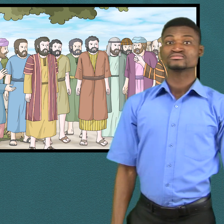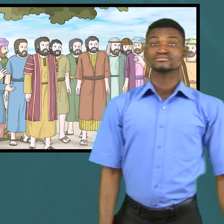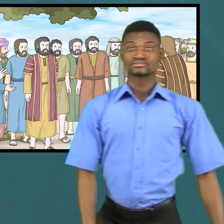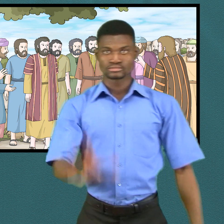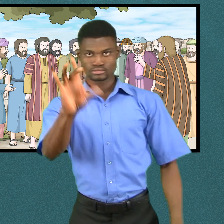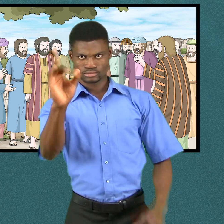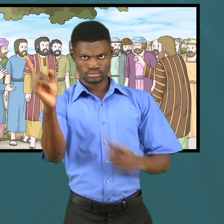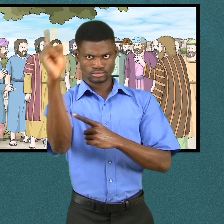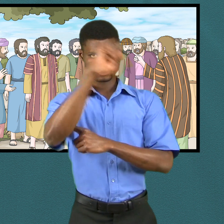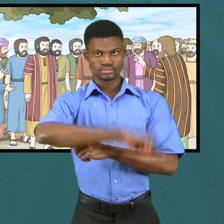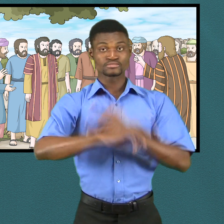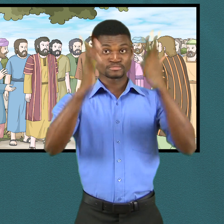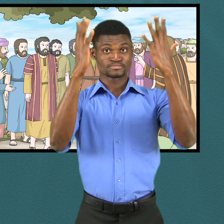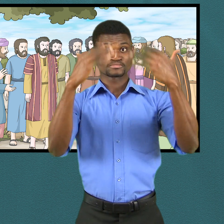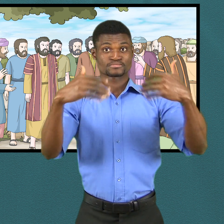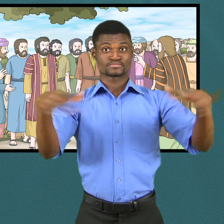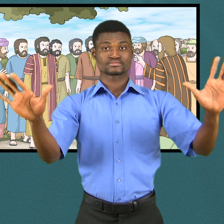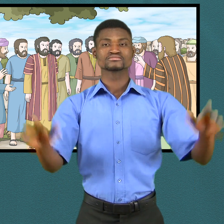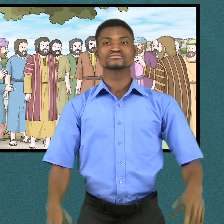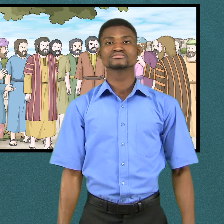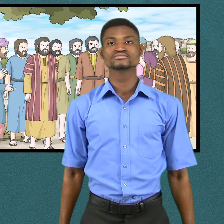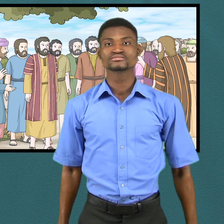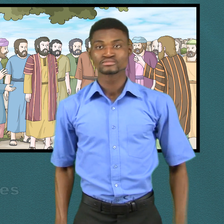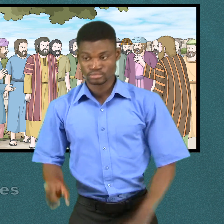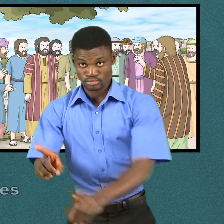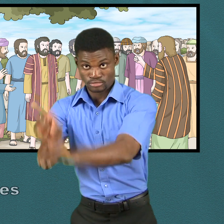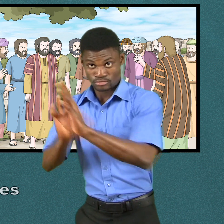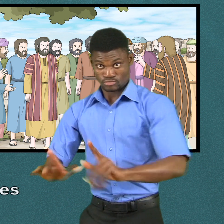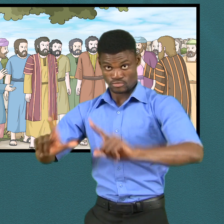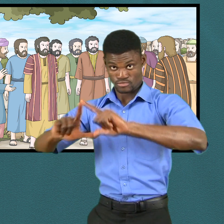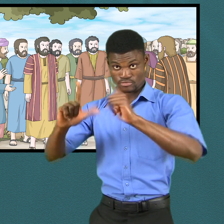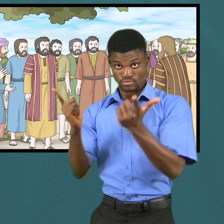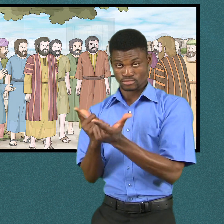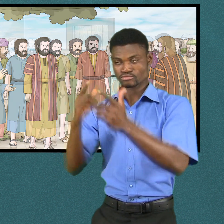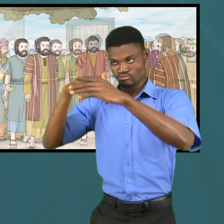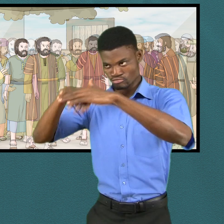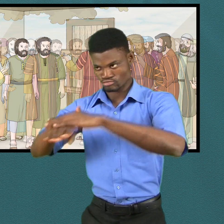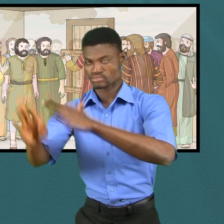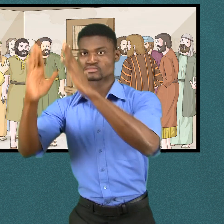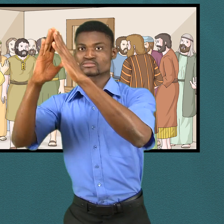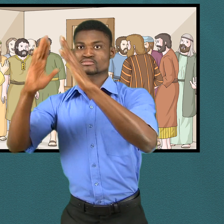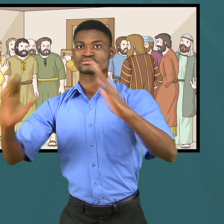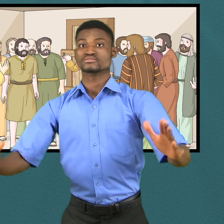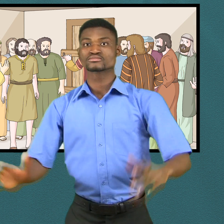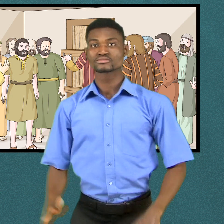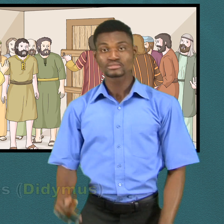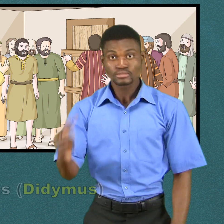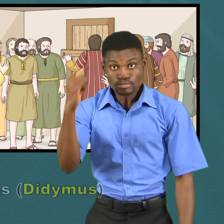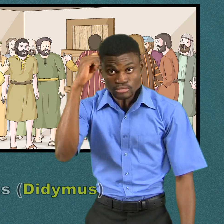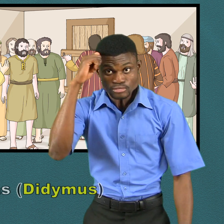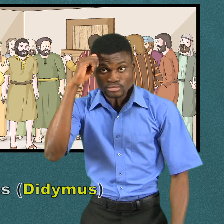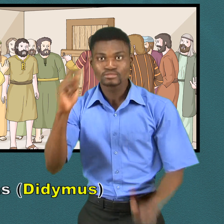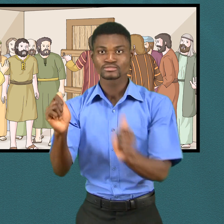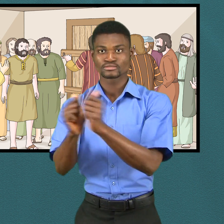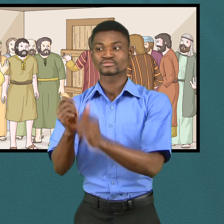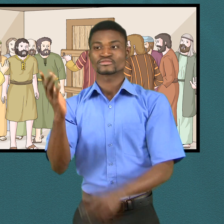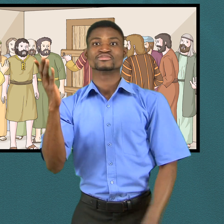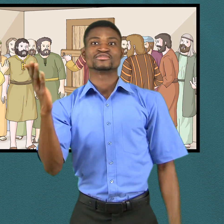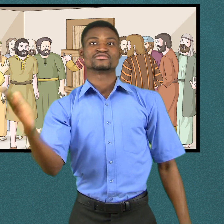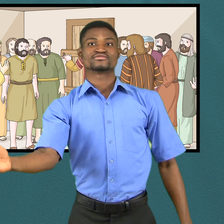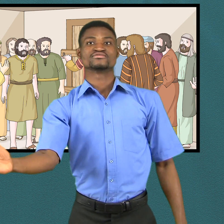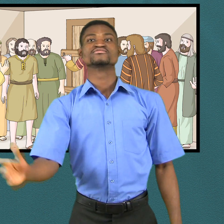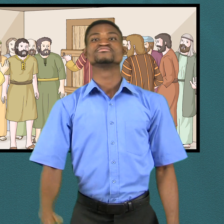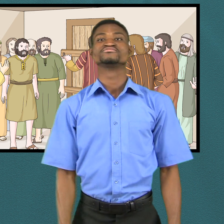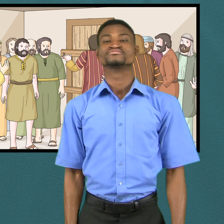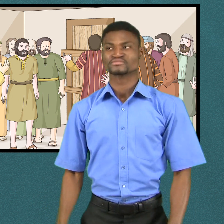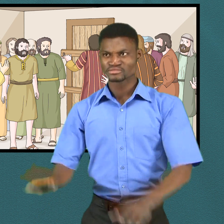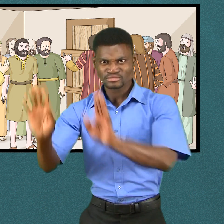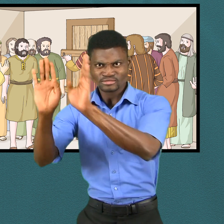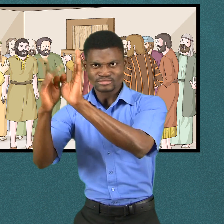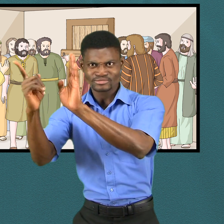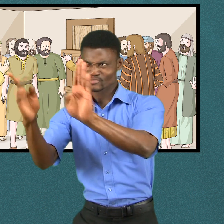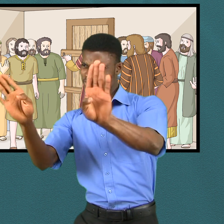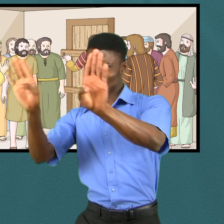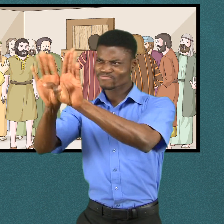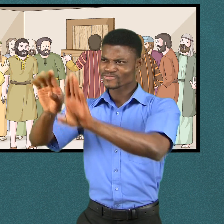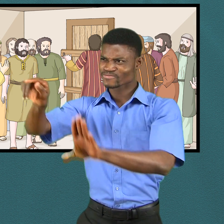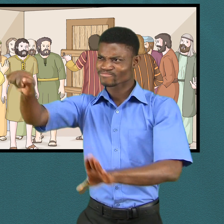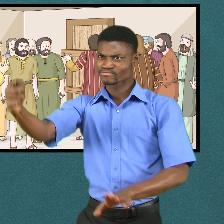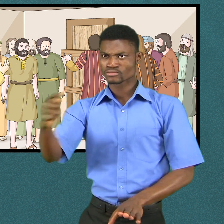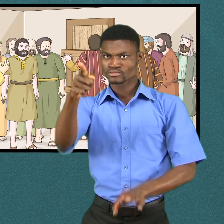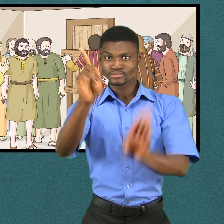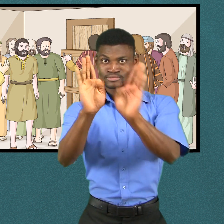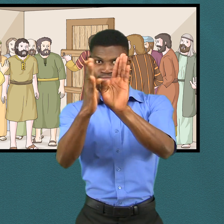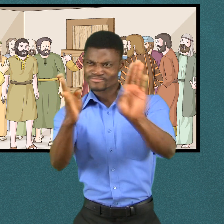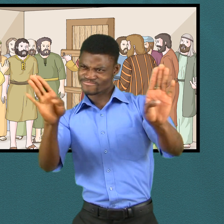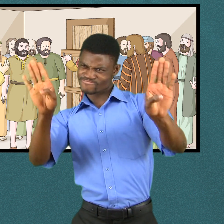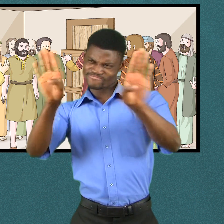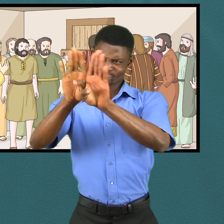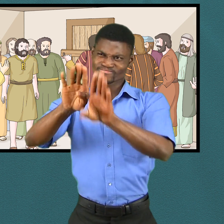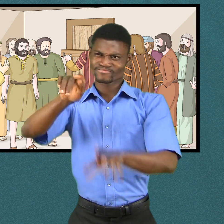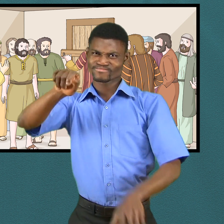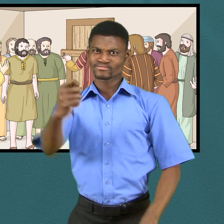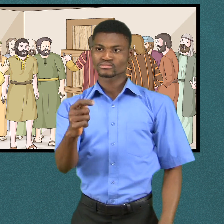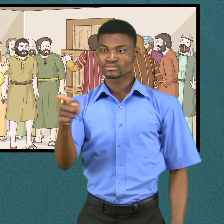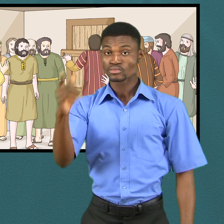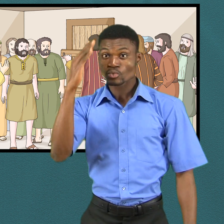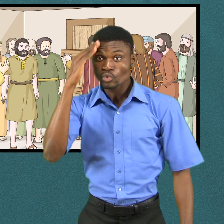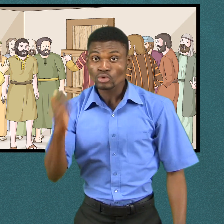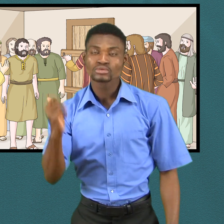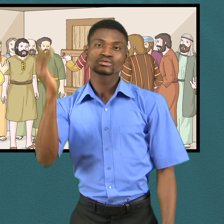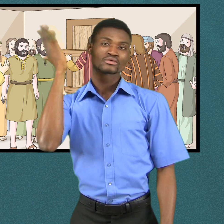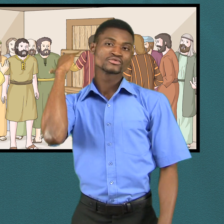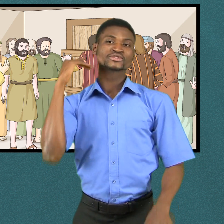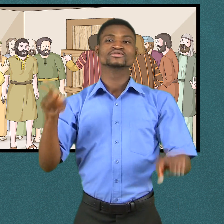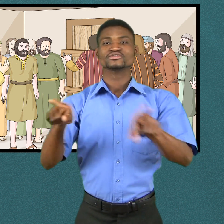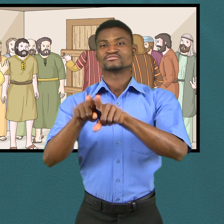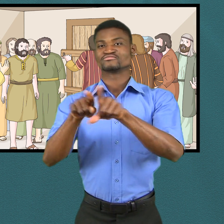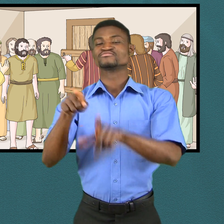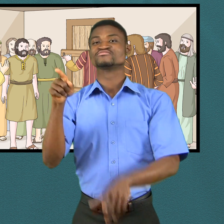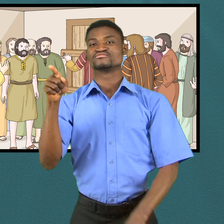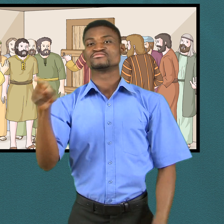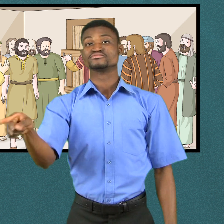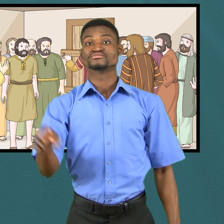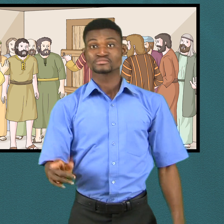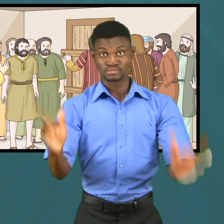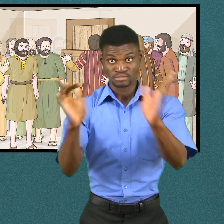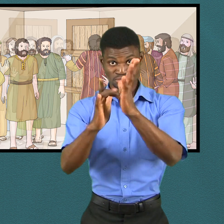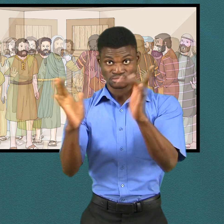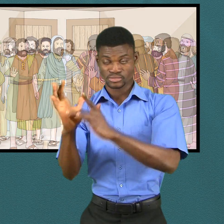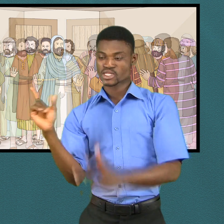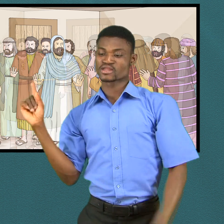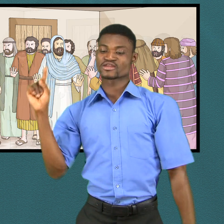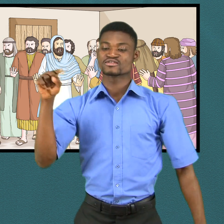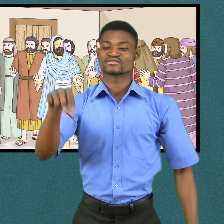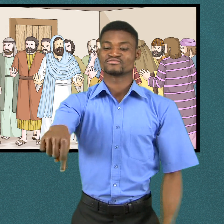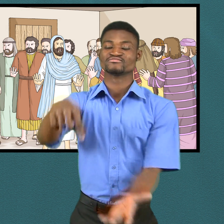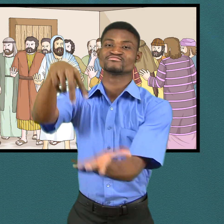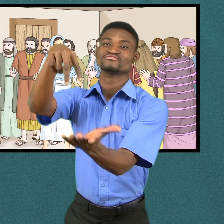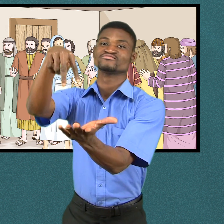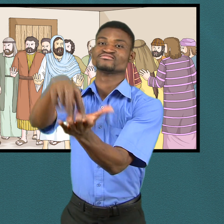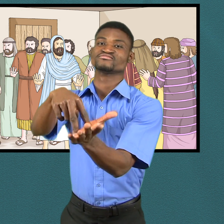Eight days later, His disciples were once again inside with the doors locked, and Thomas was with them.